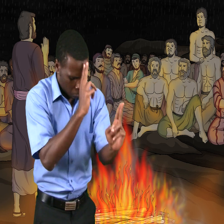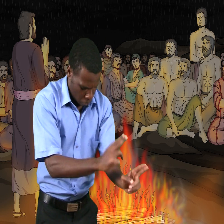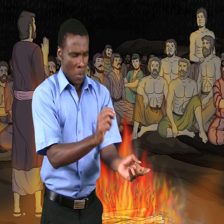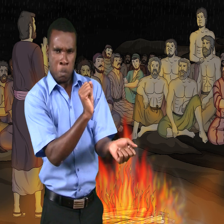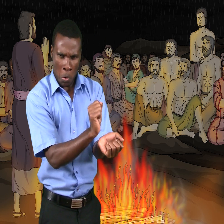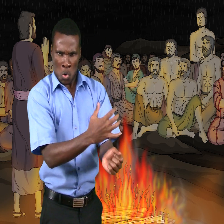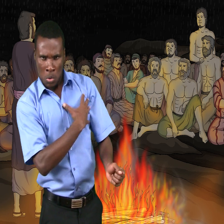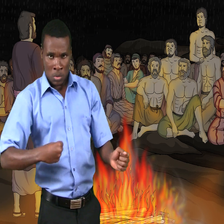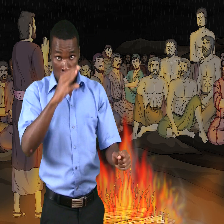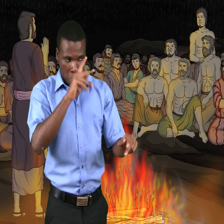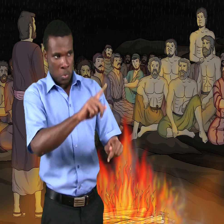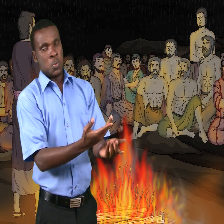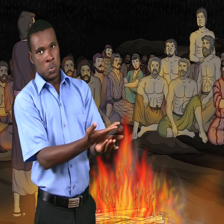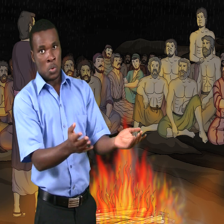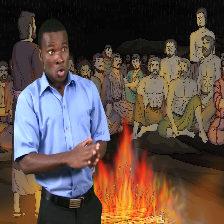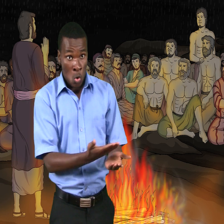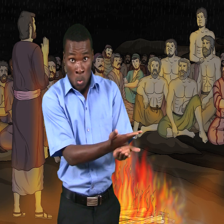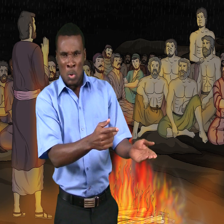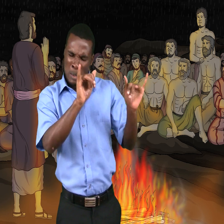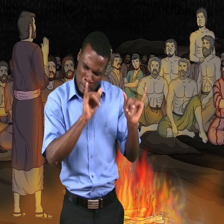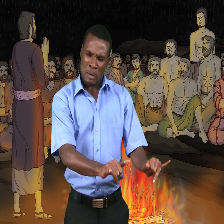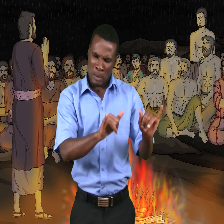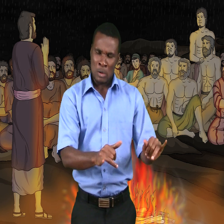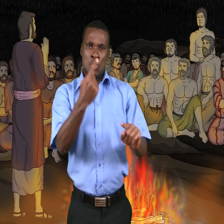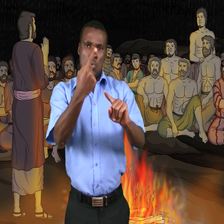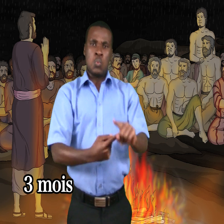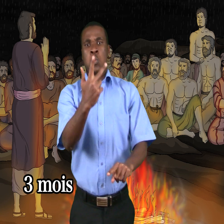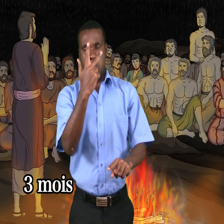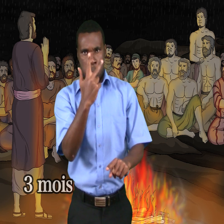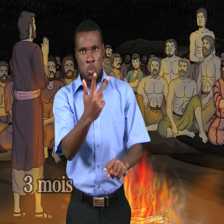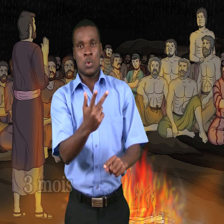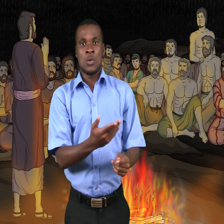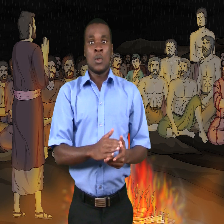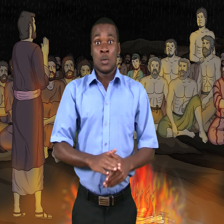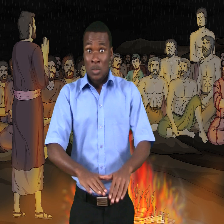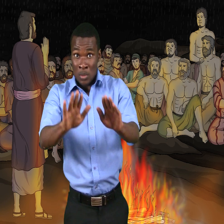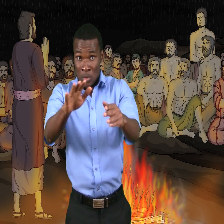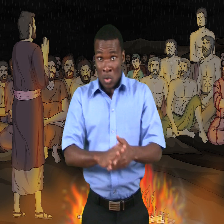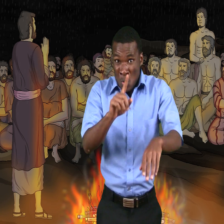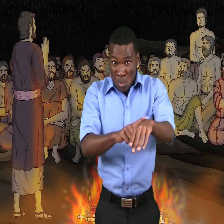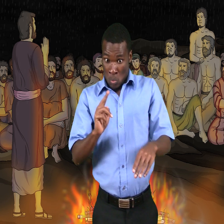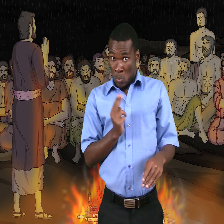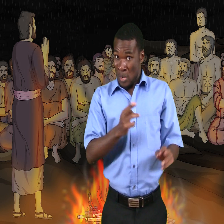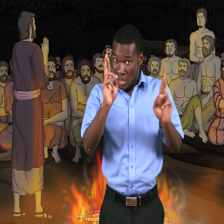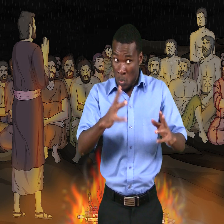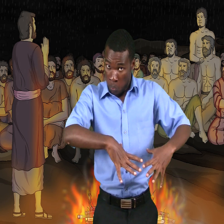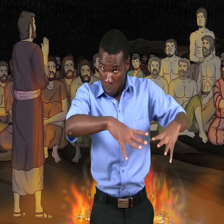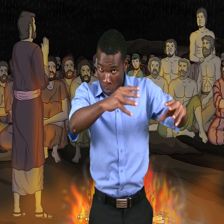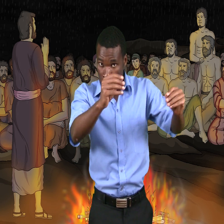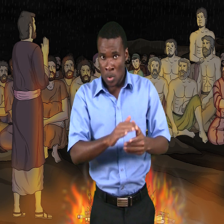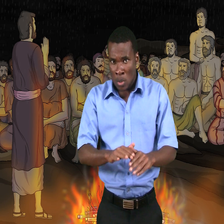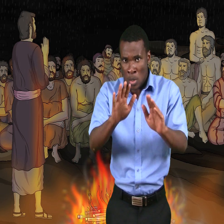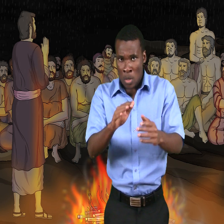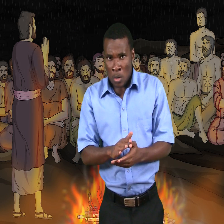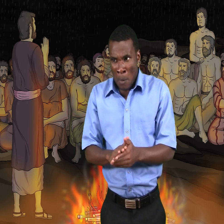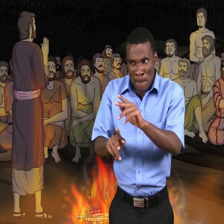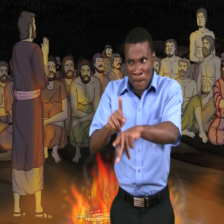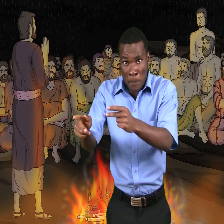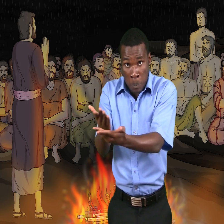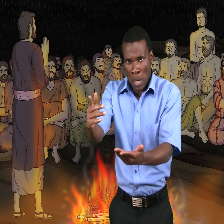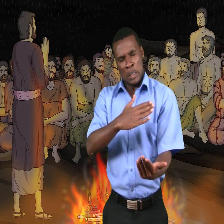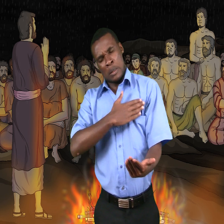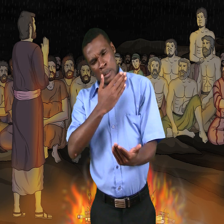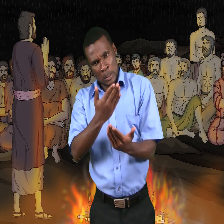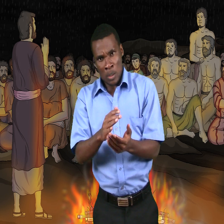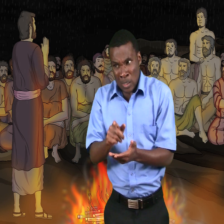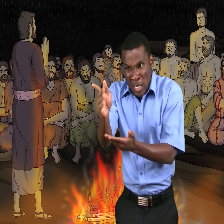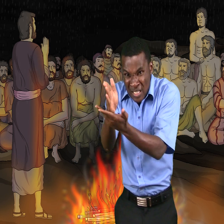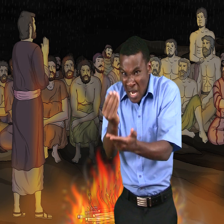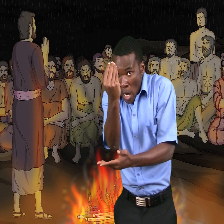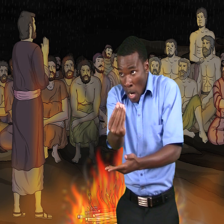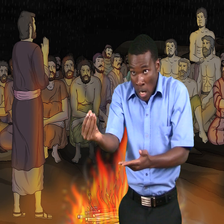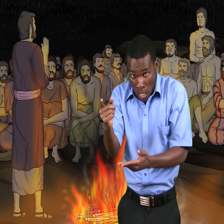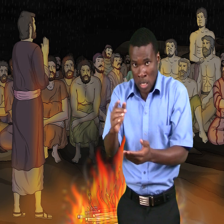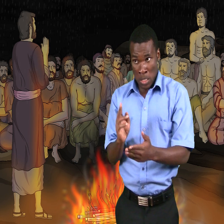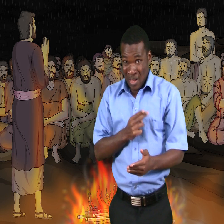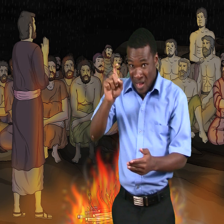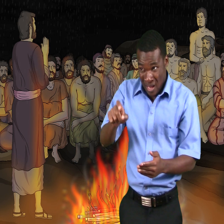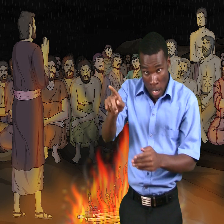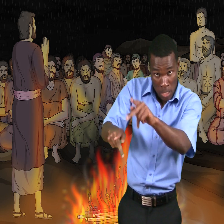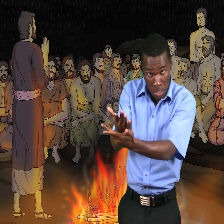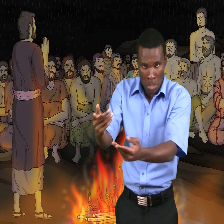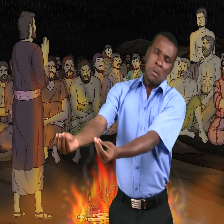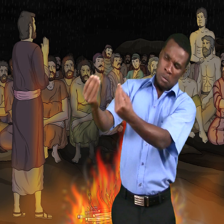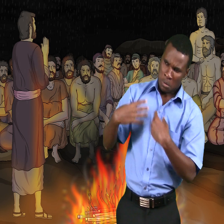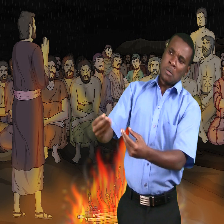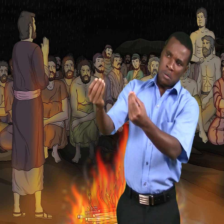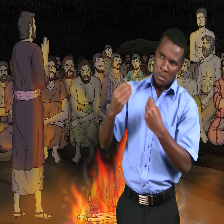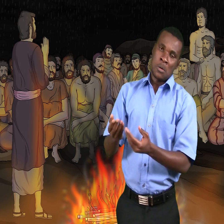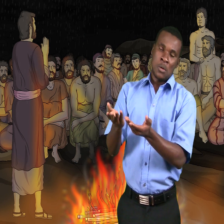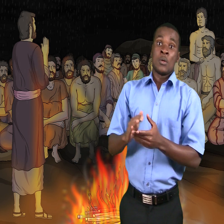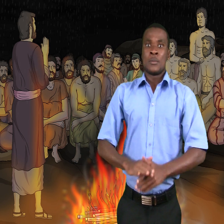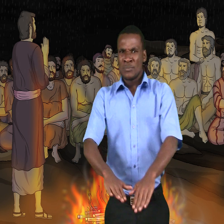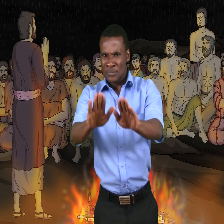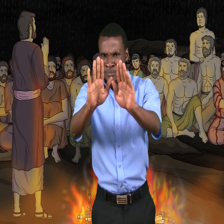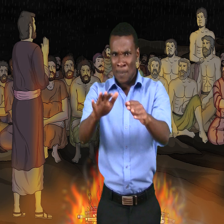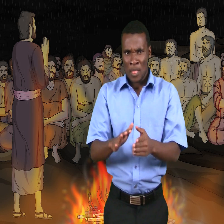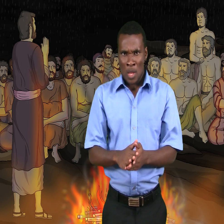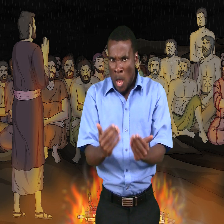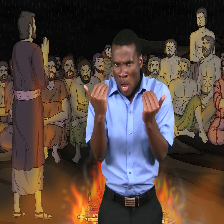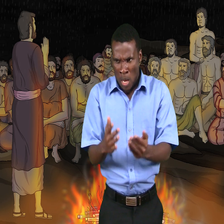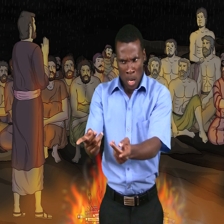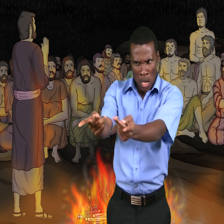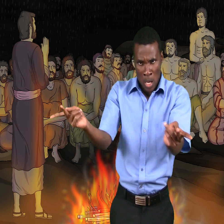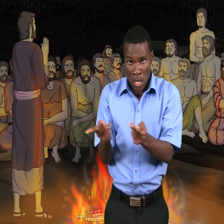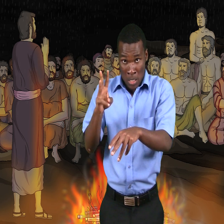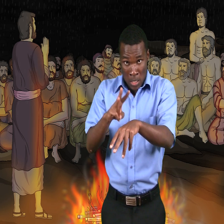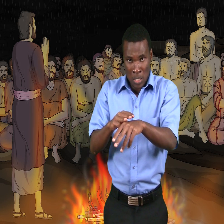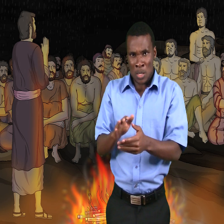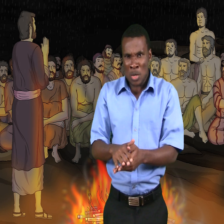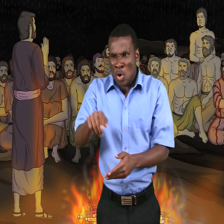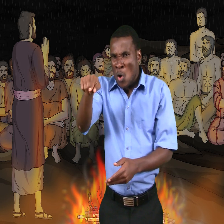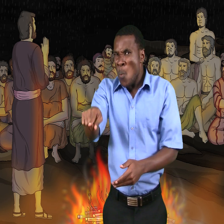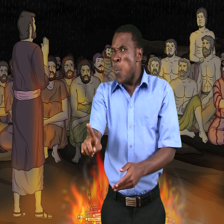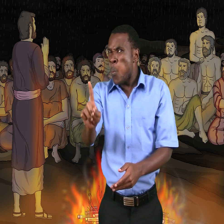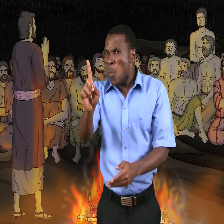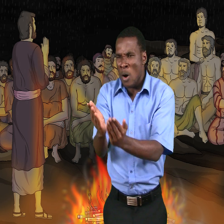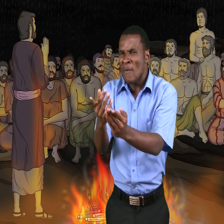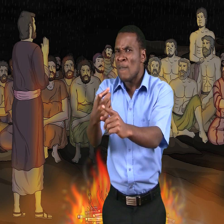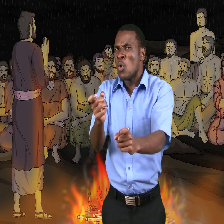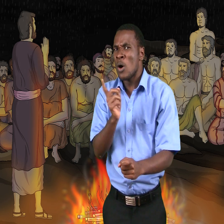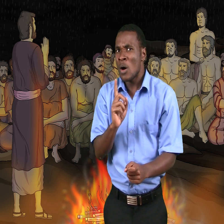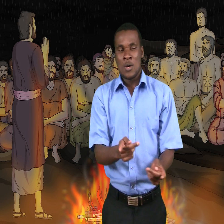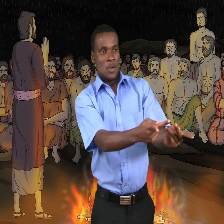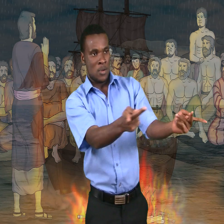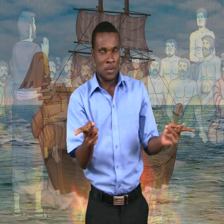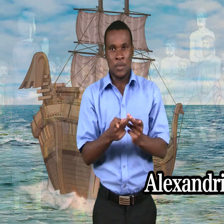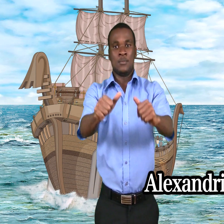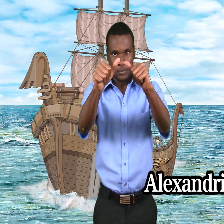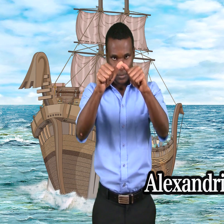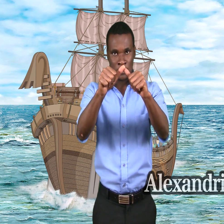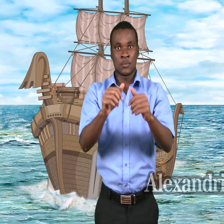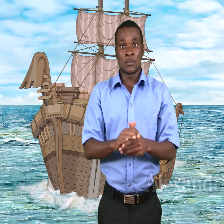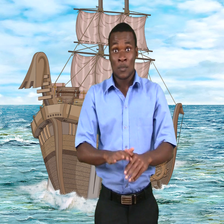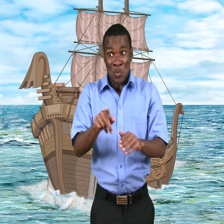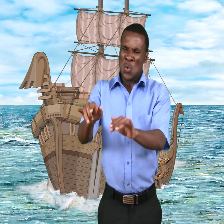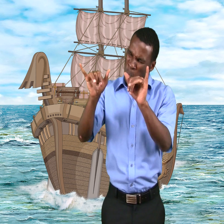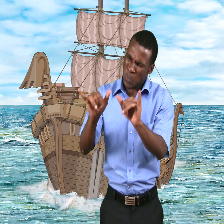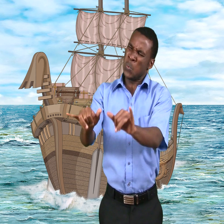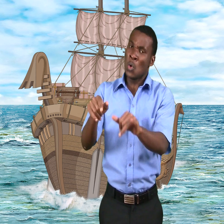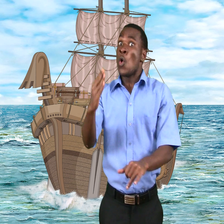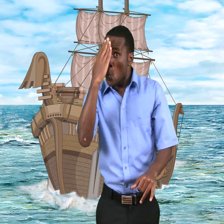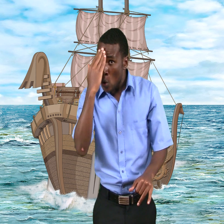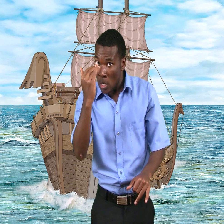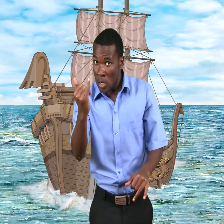After this had happened, the rest of the sick on the island came and were cured as well.